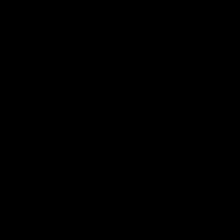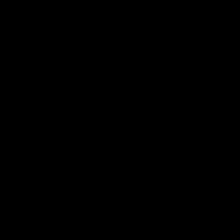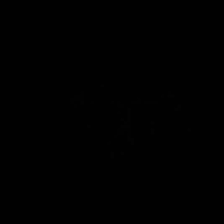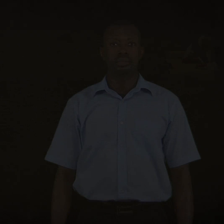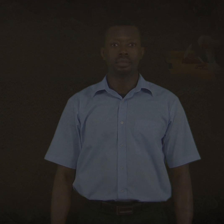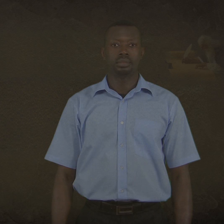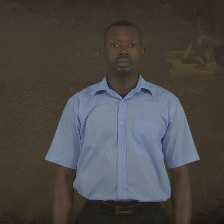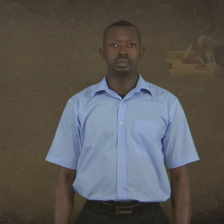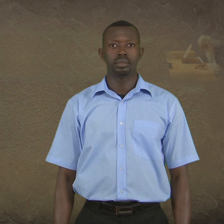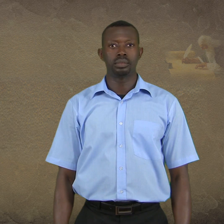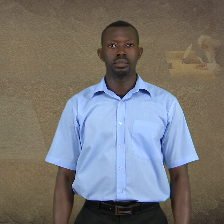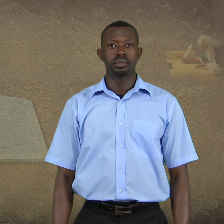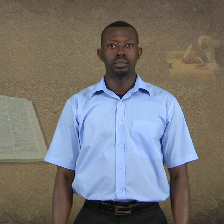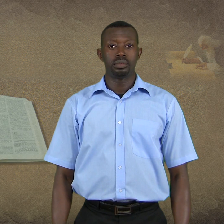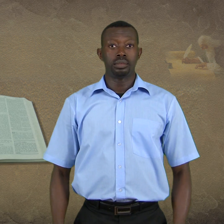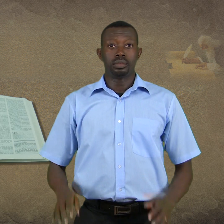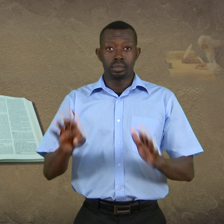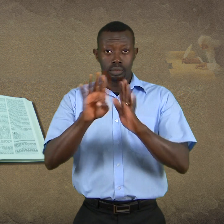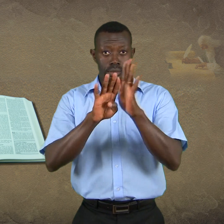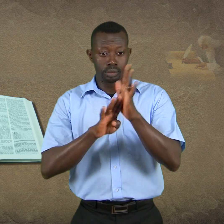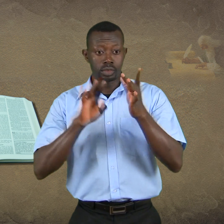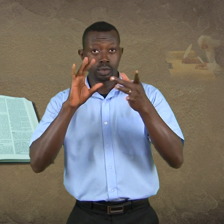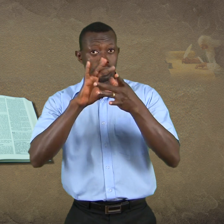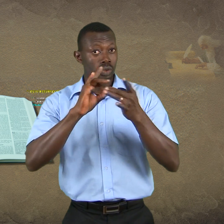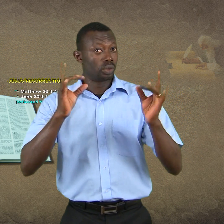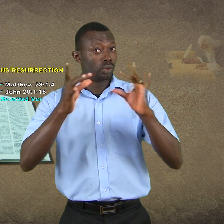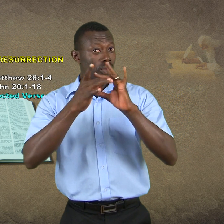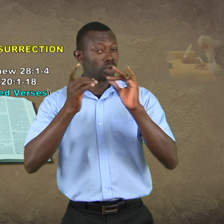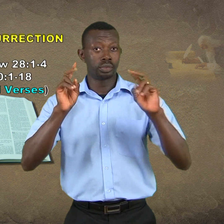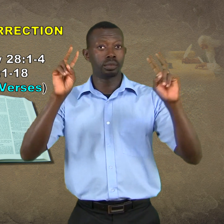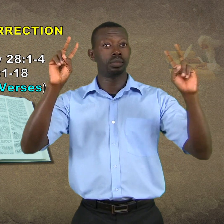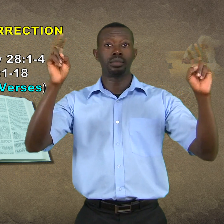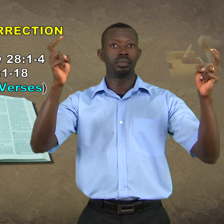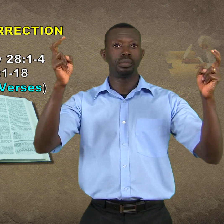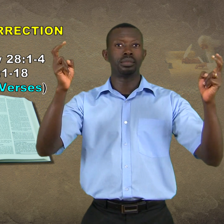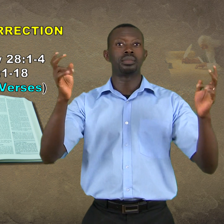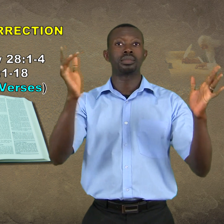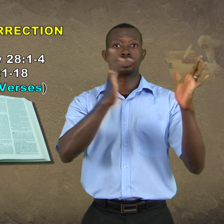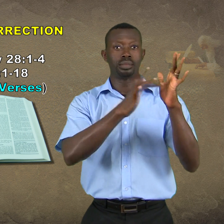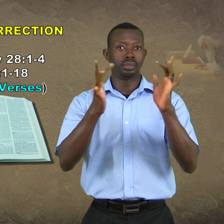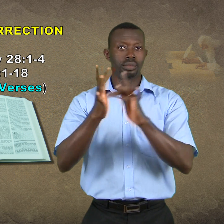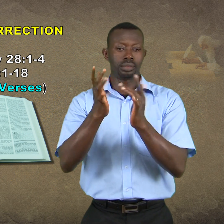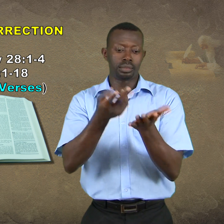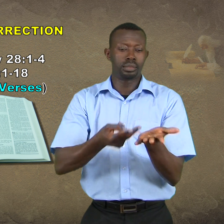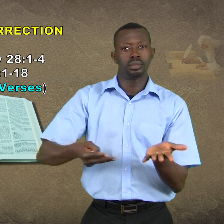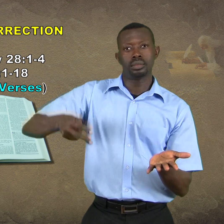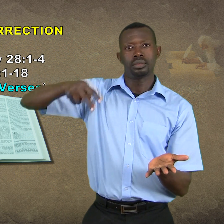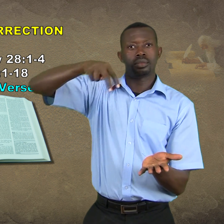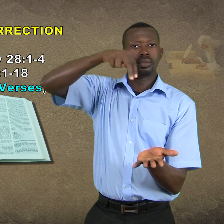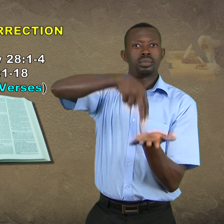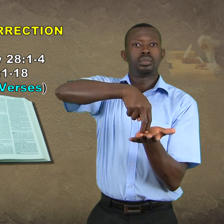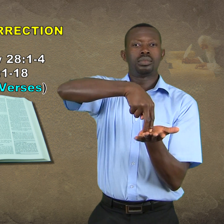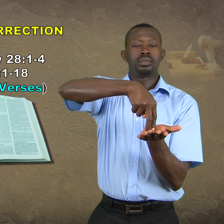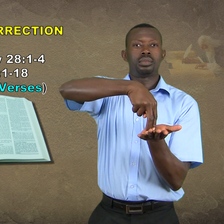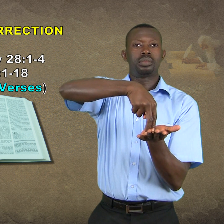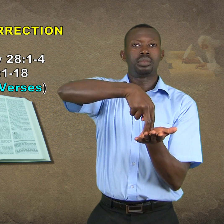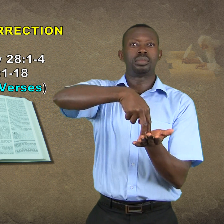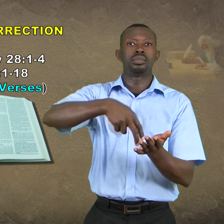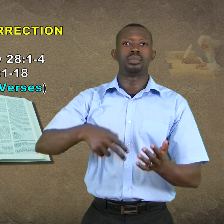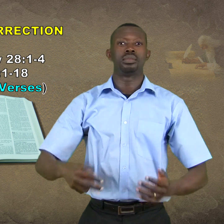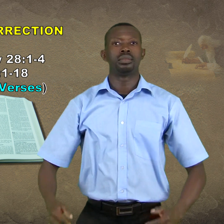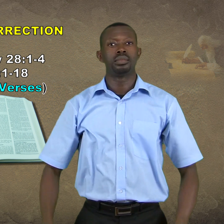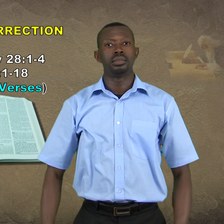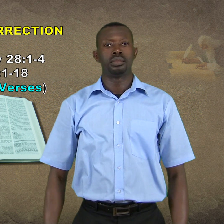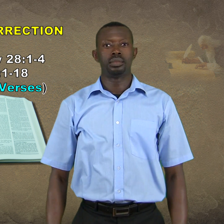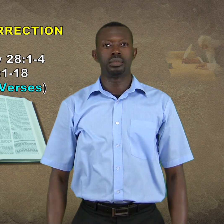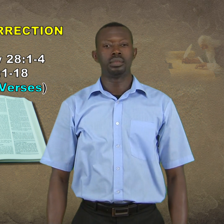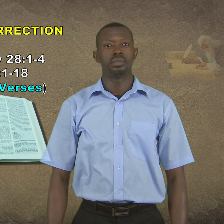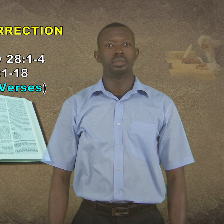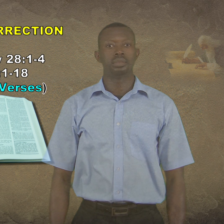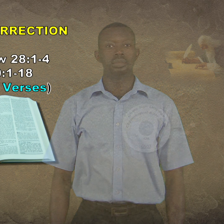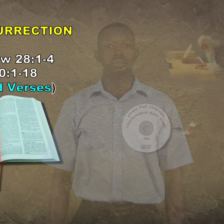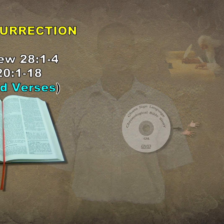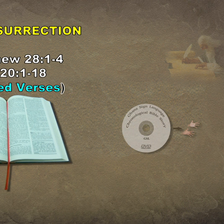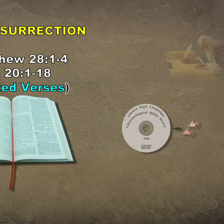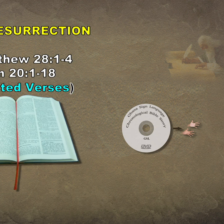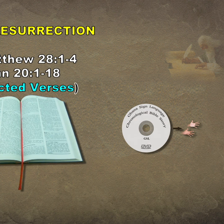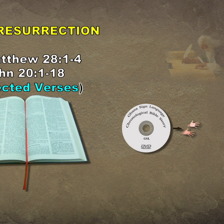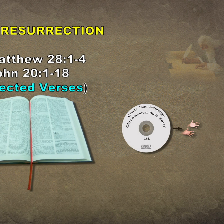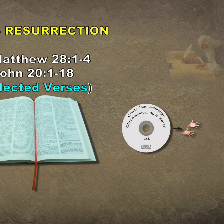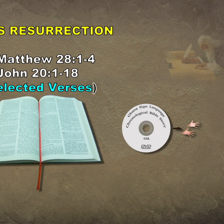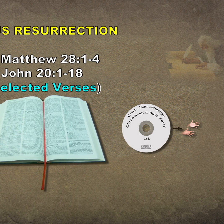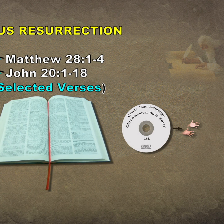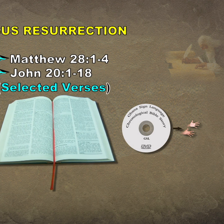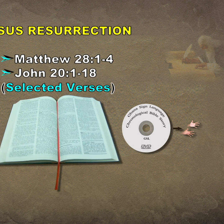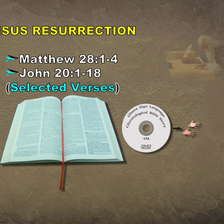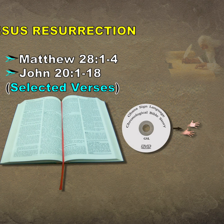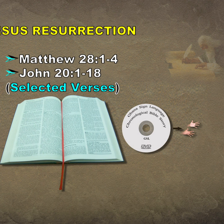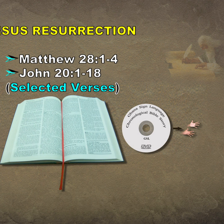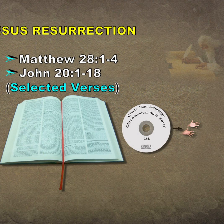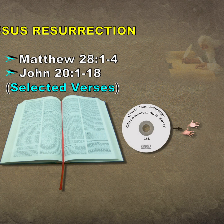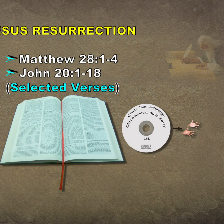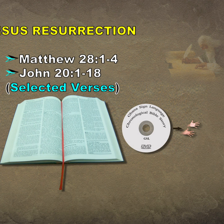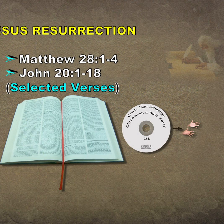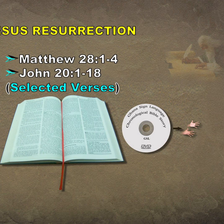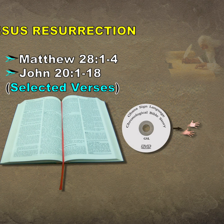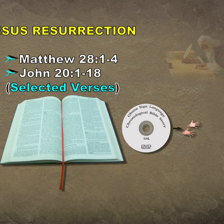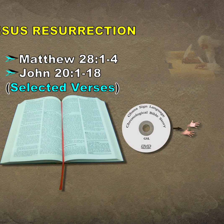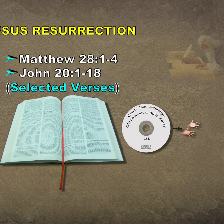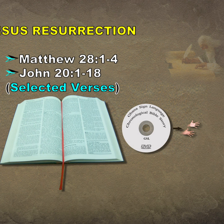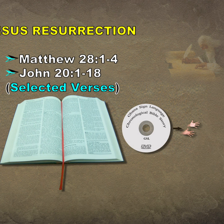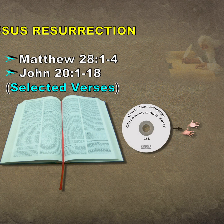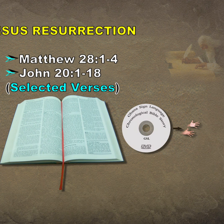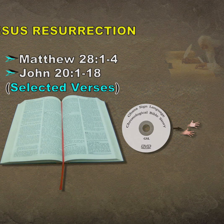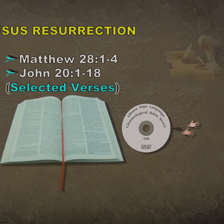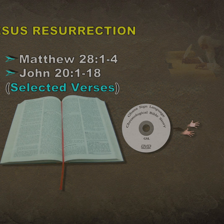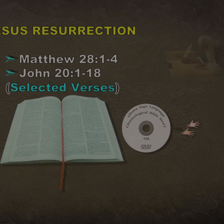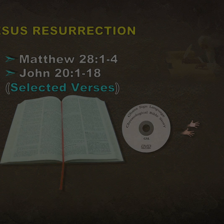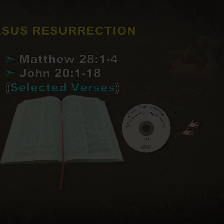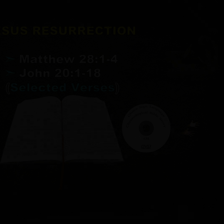Jesus' resurrection